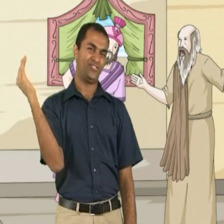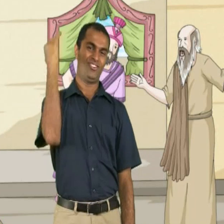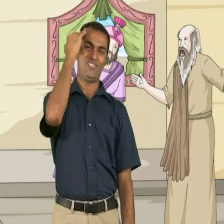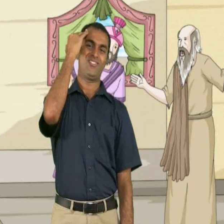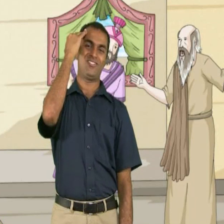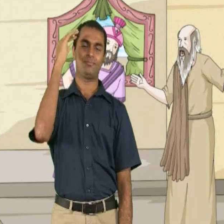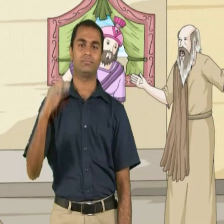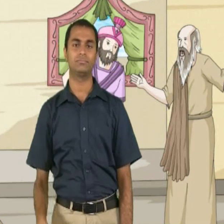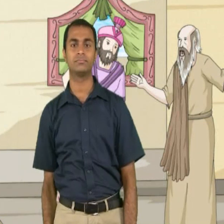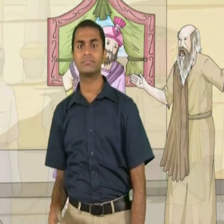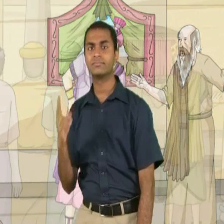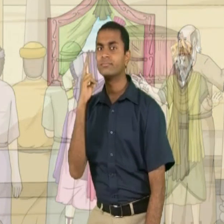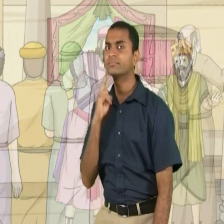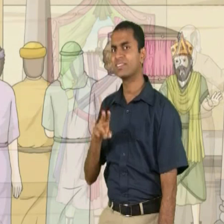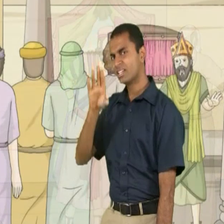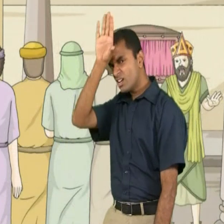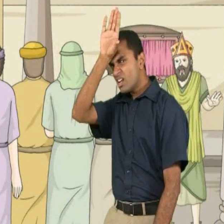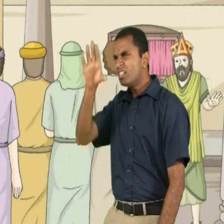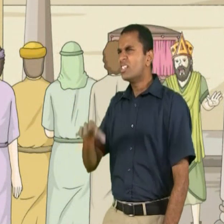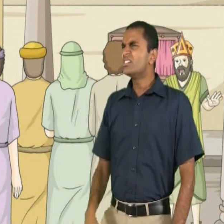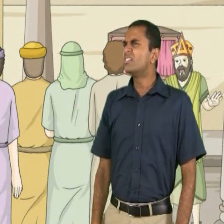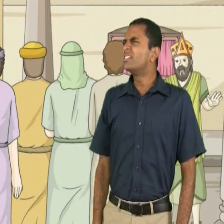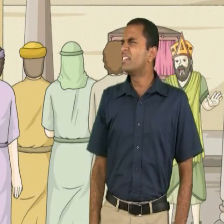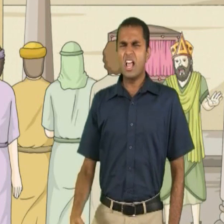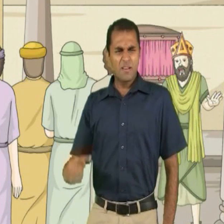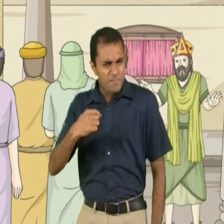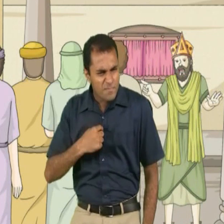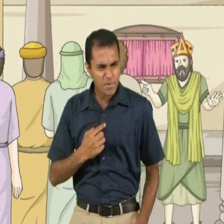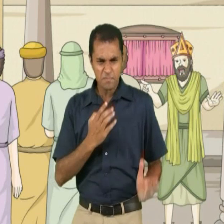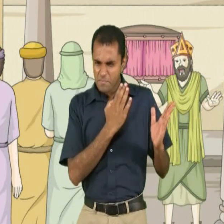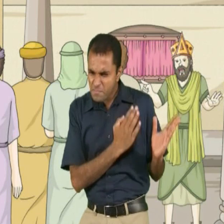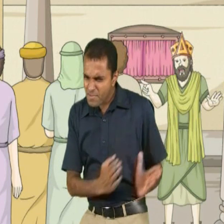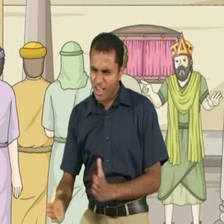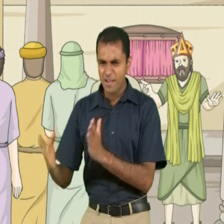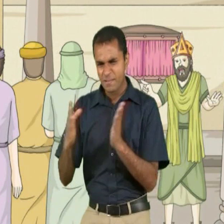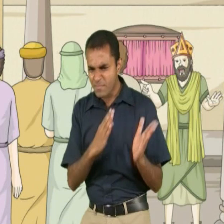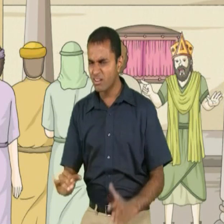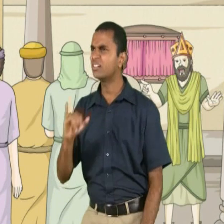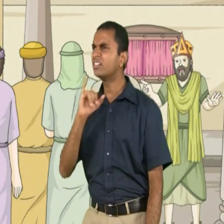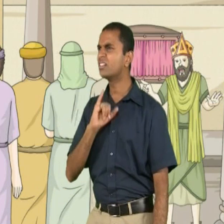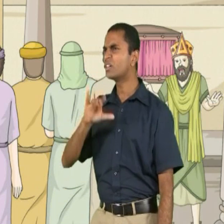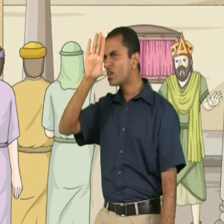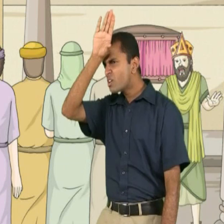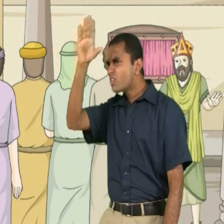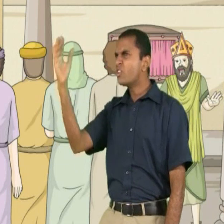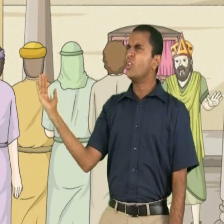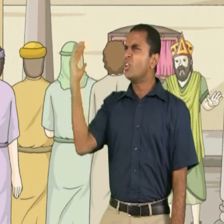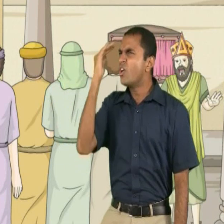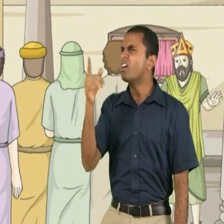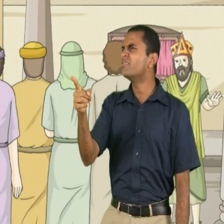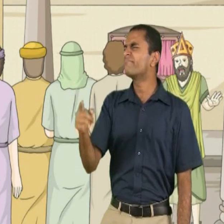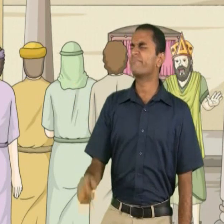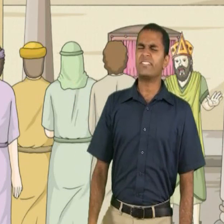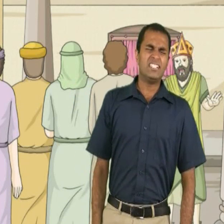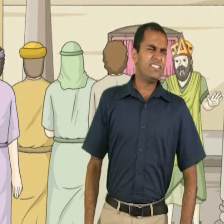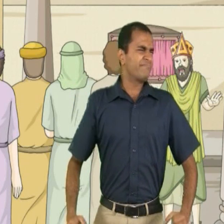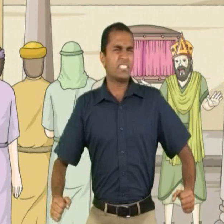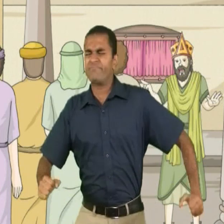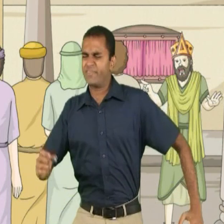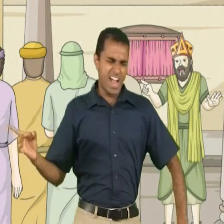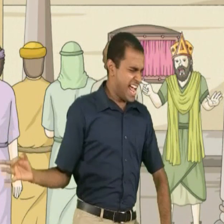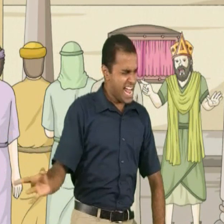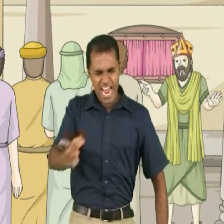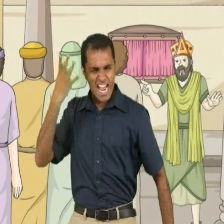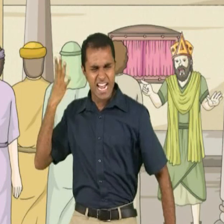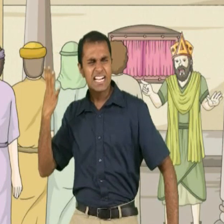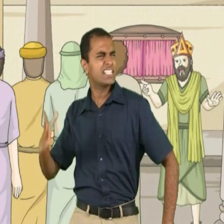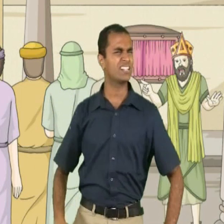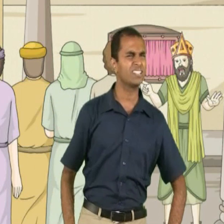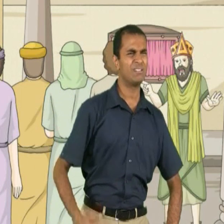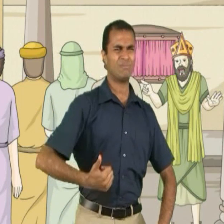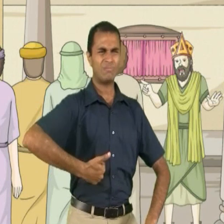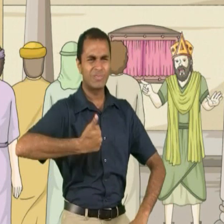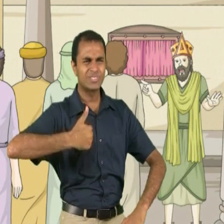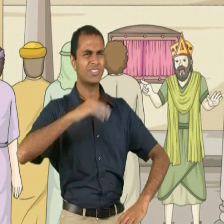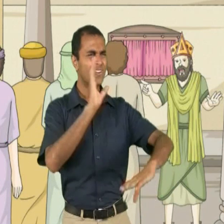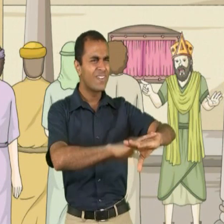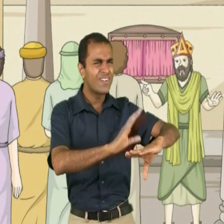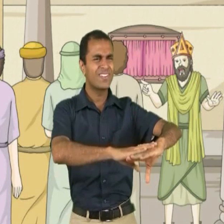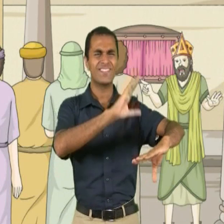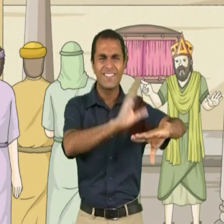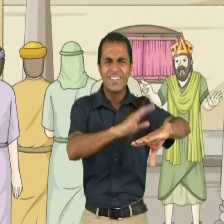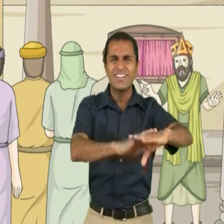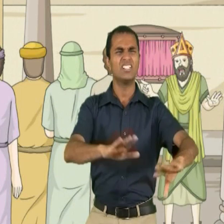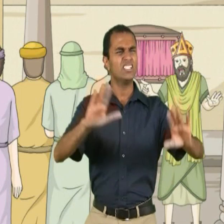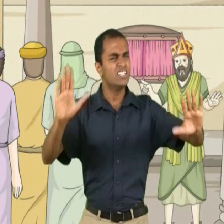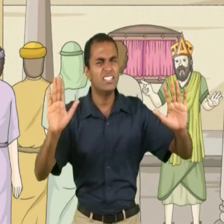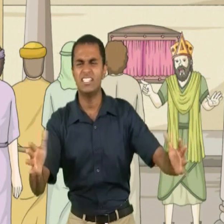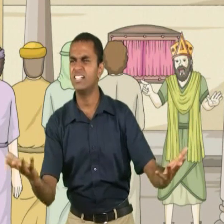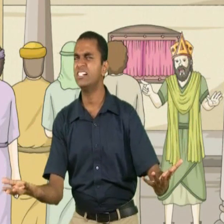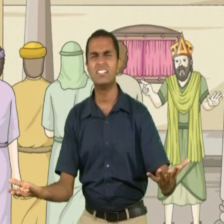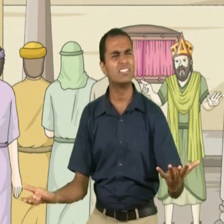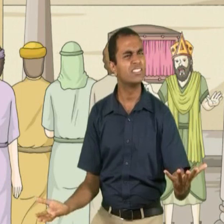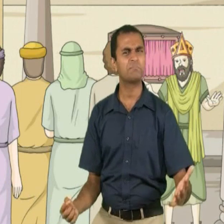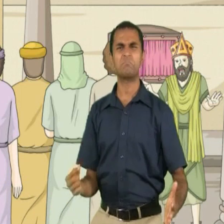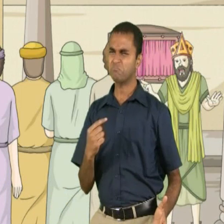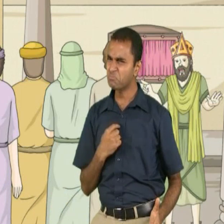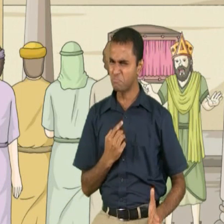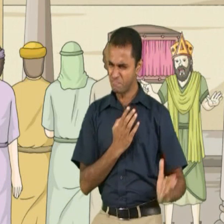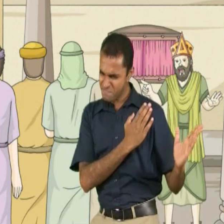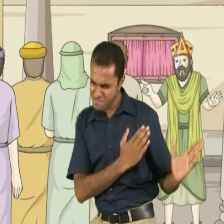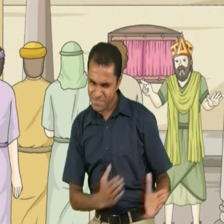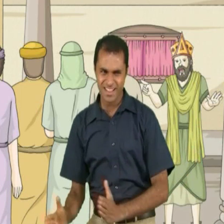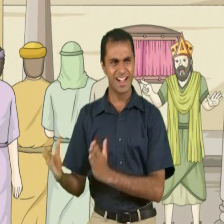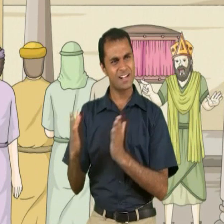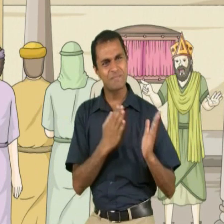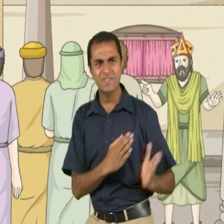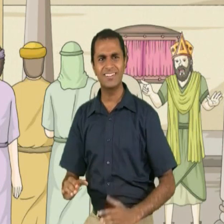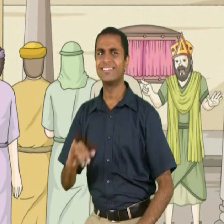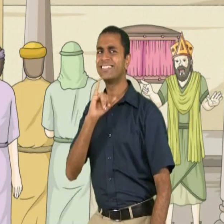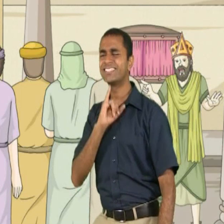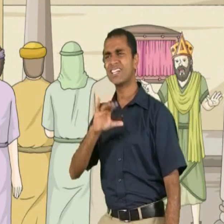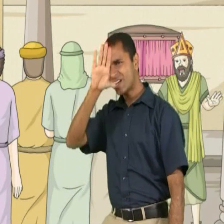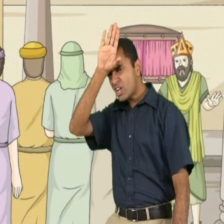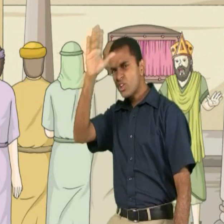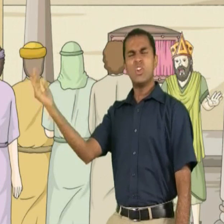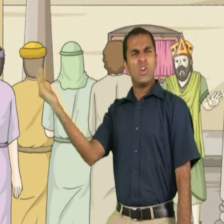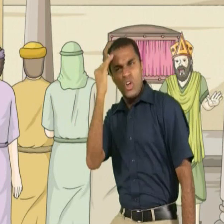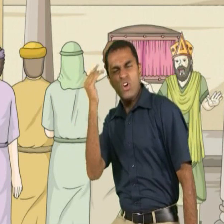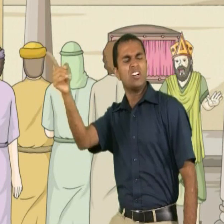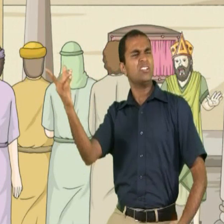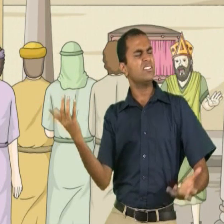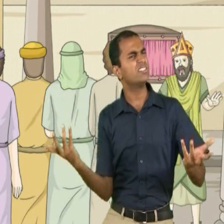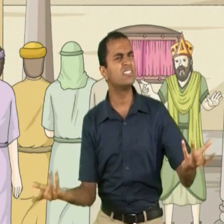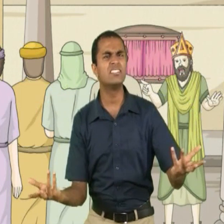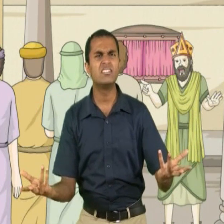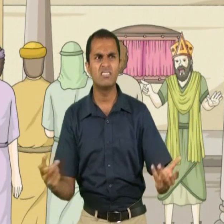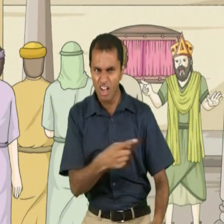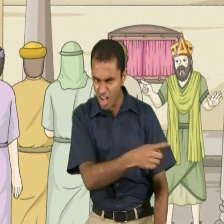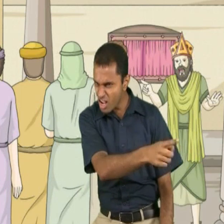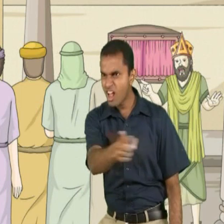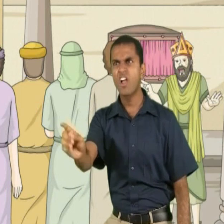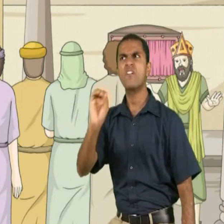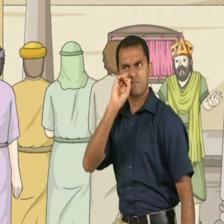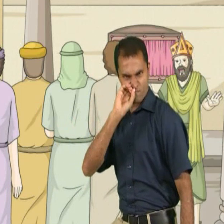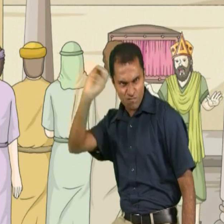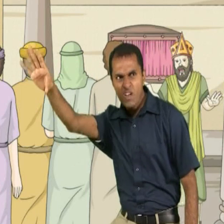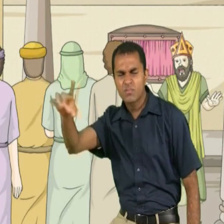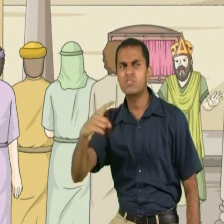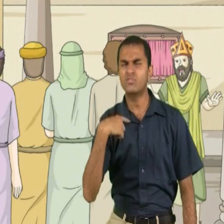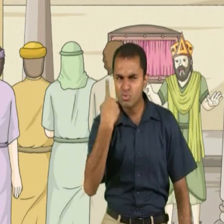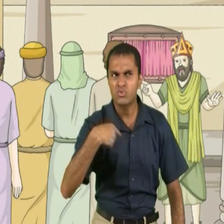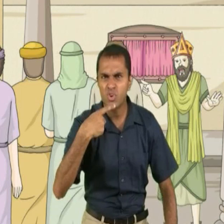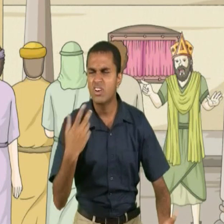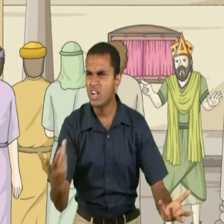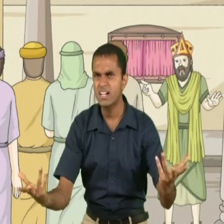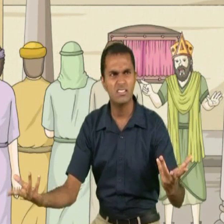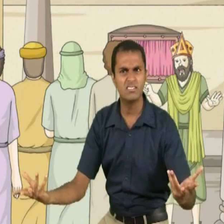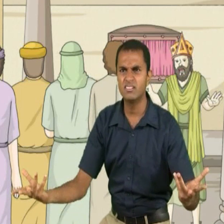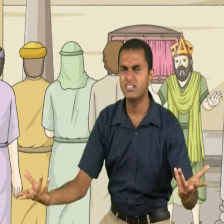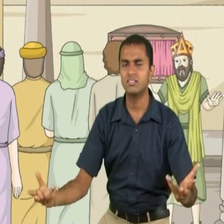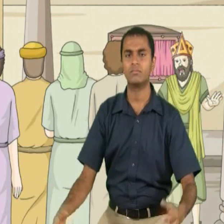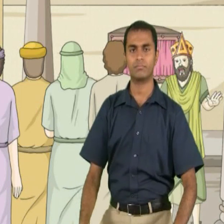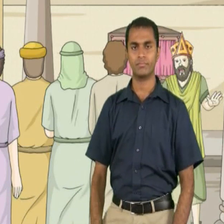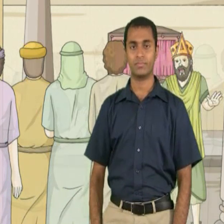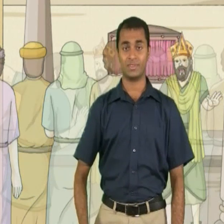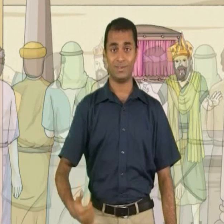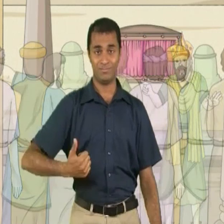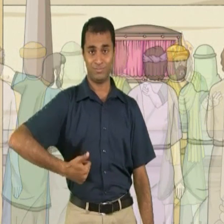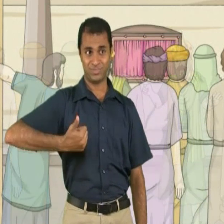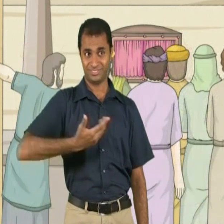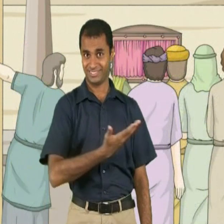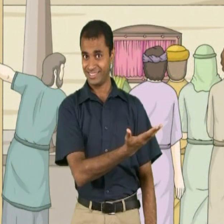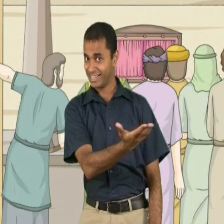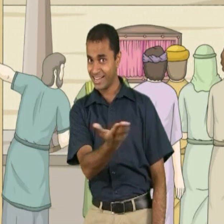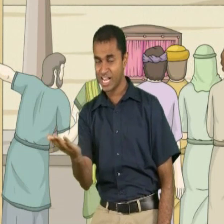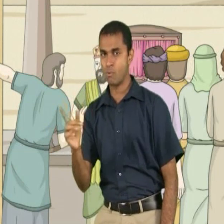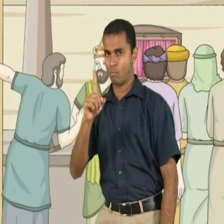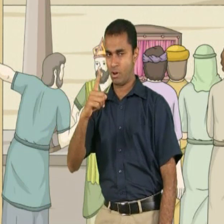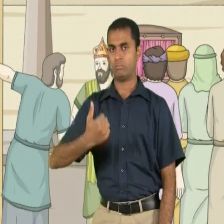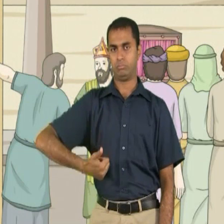For this reason the king of Aram became enraged and called his servants to demand of them, “Tell me, which one of us is on the side of the king of Israel?”